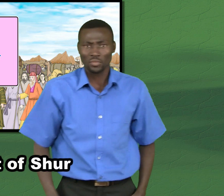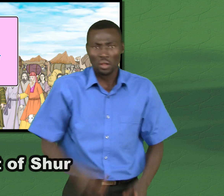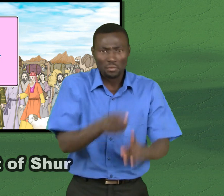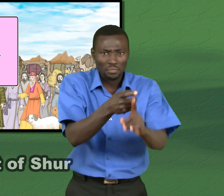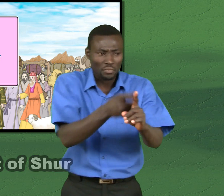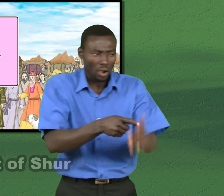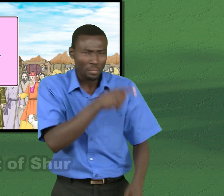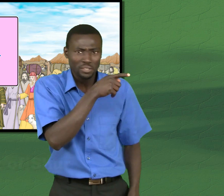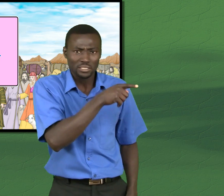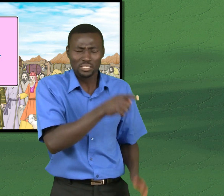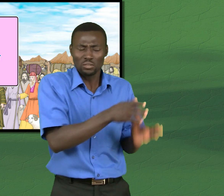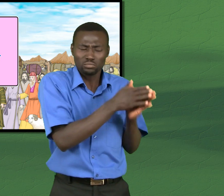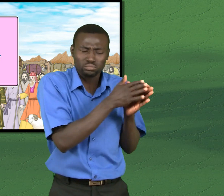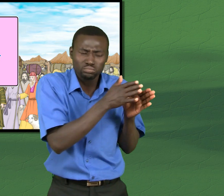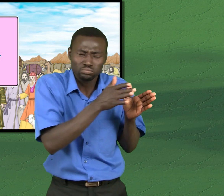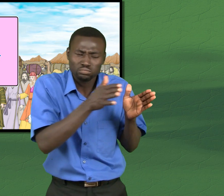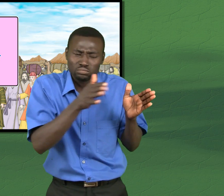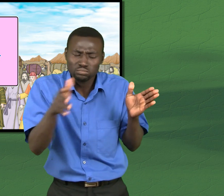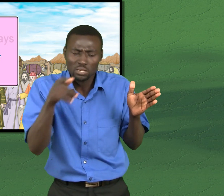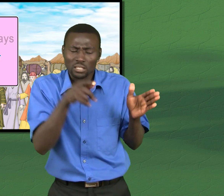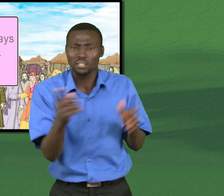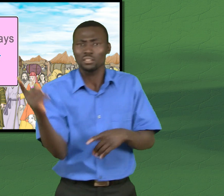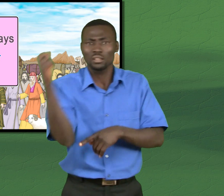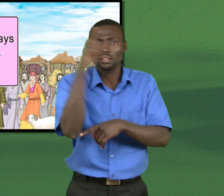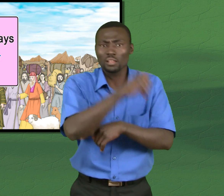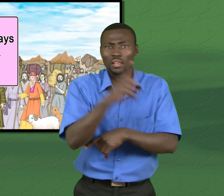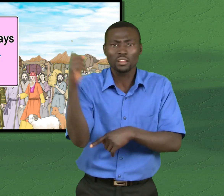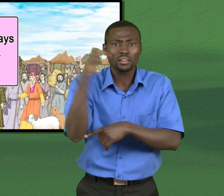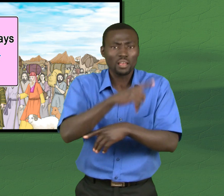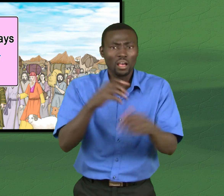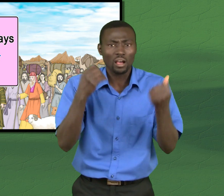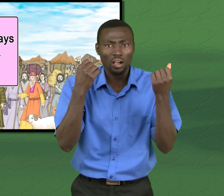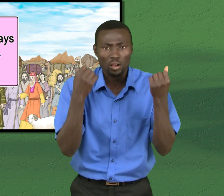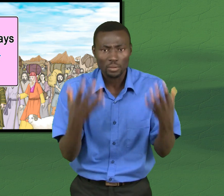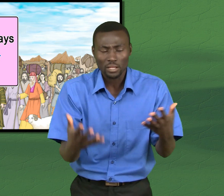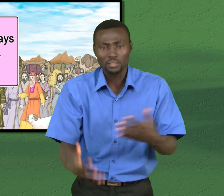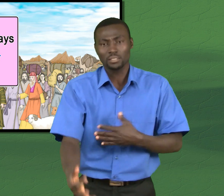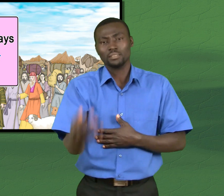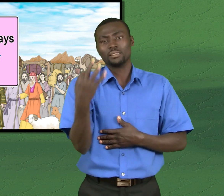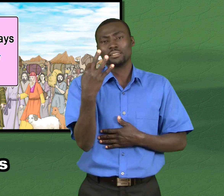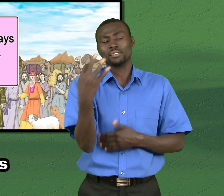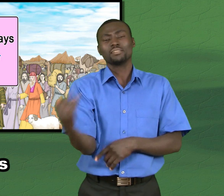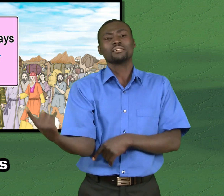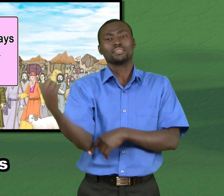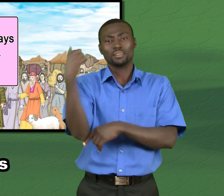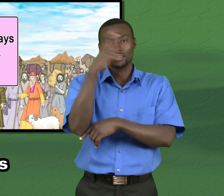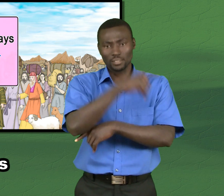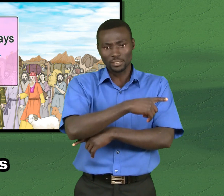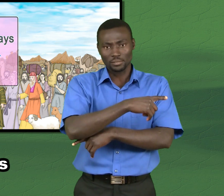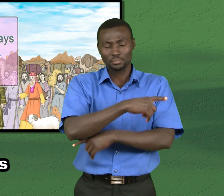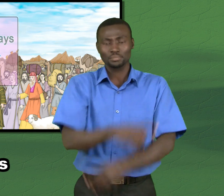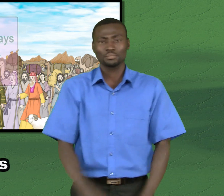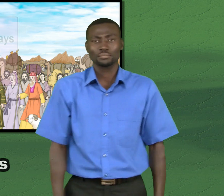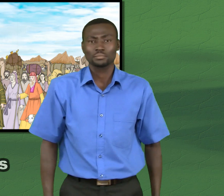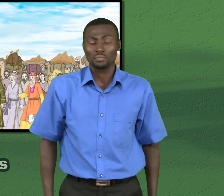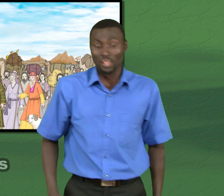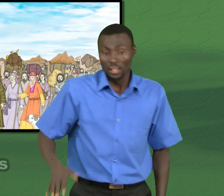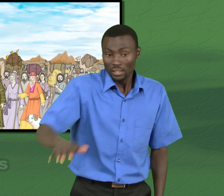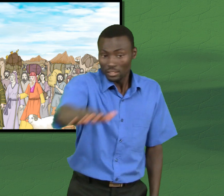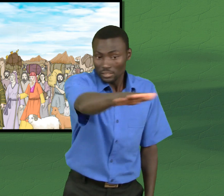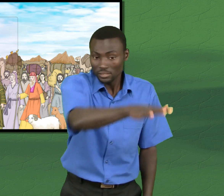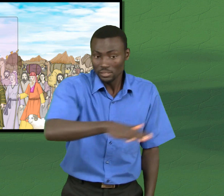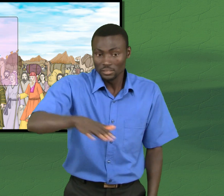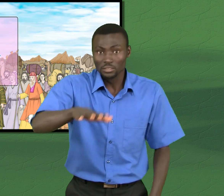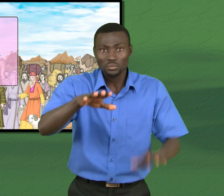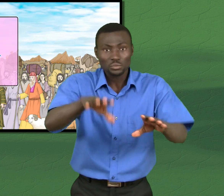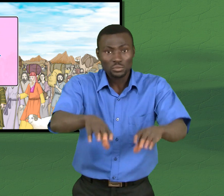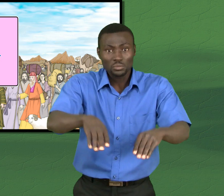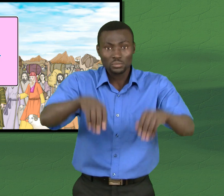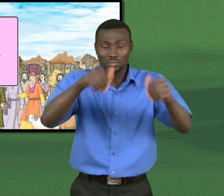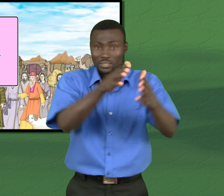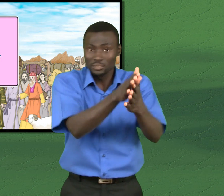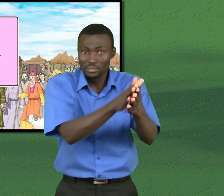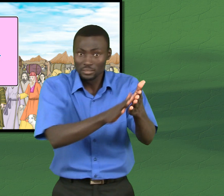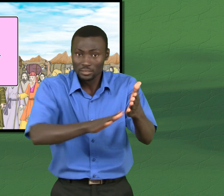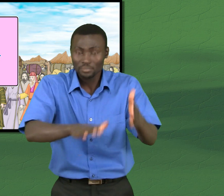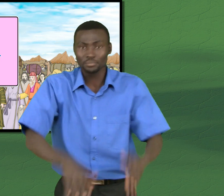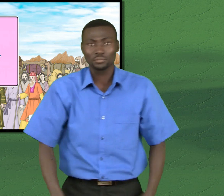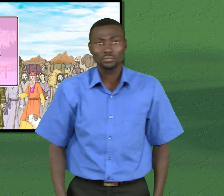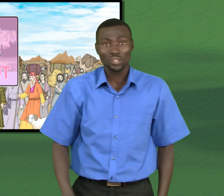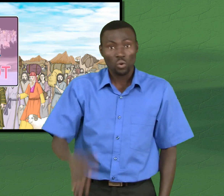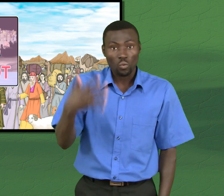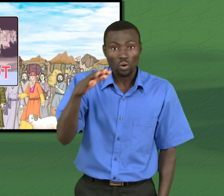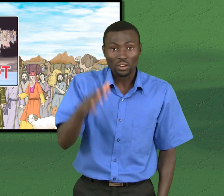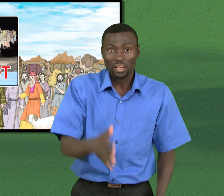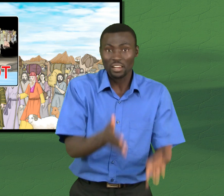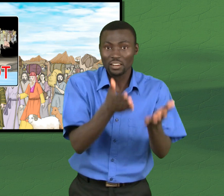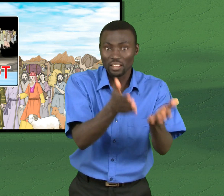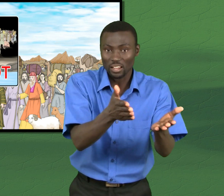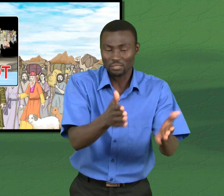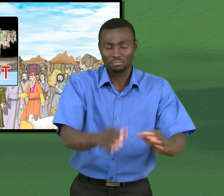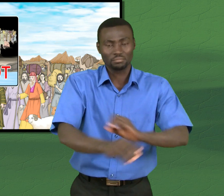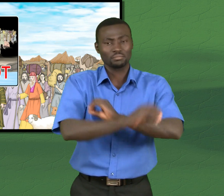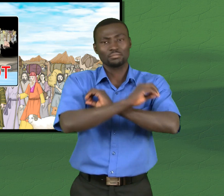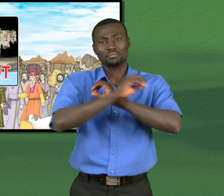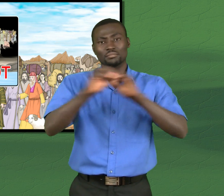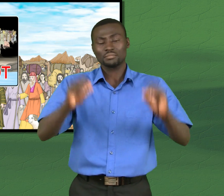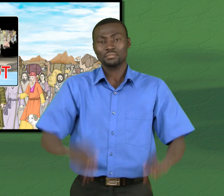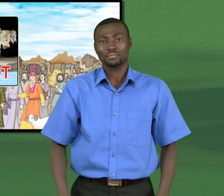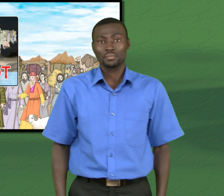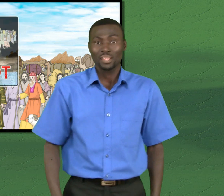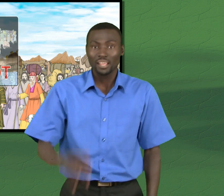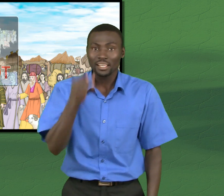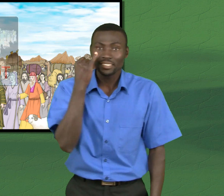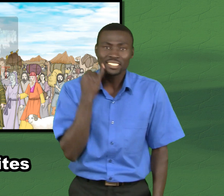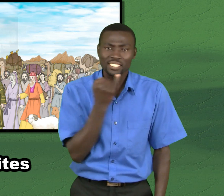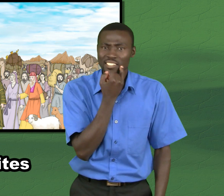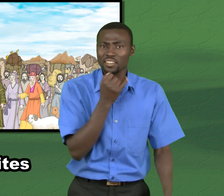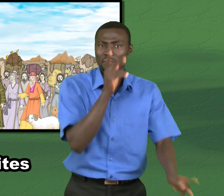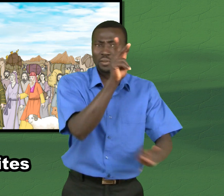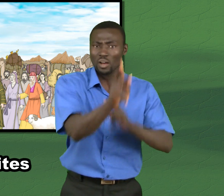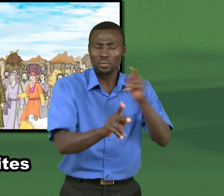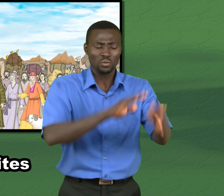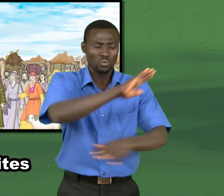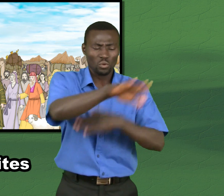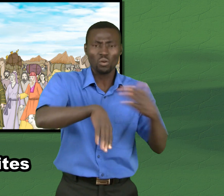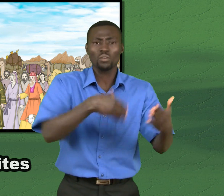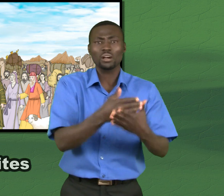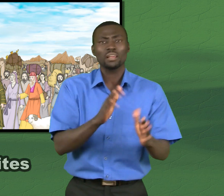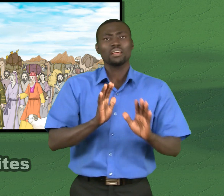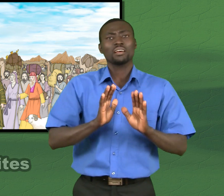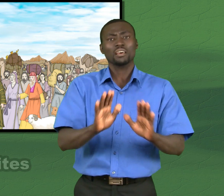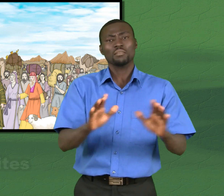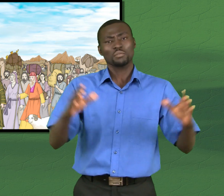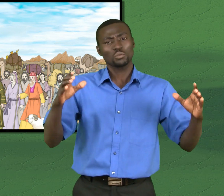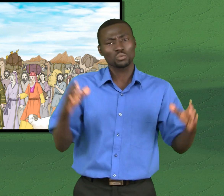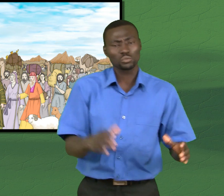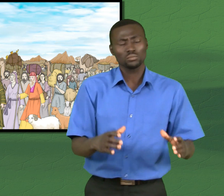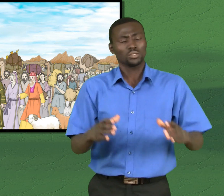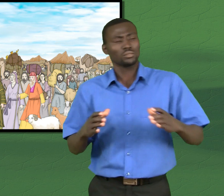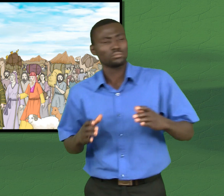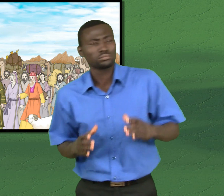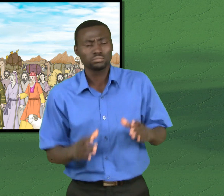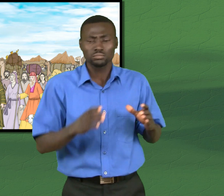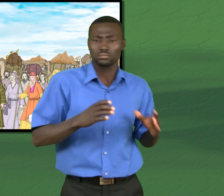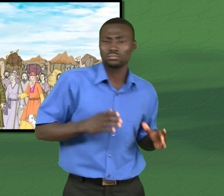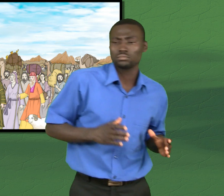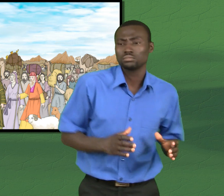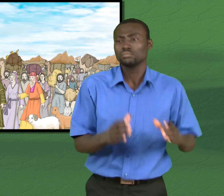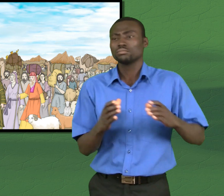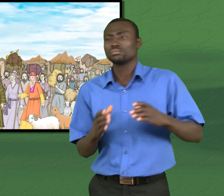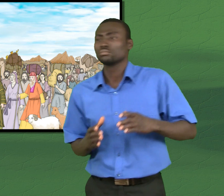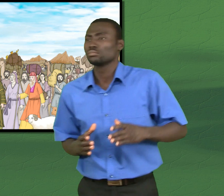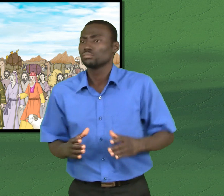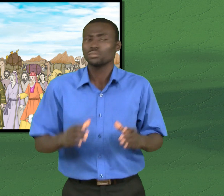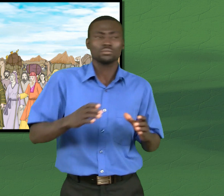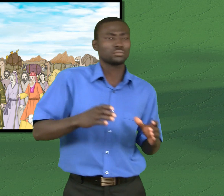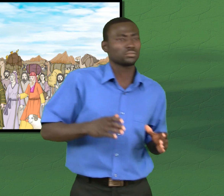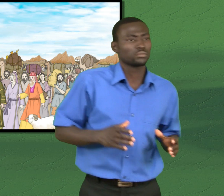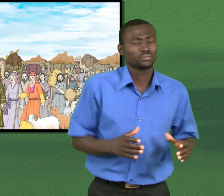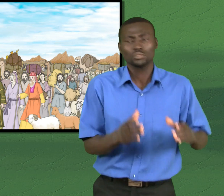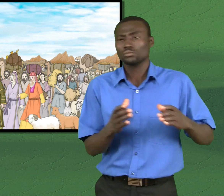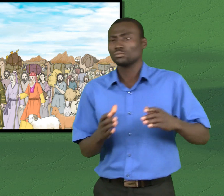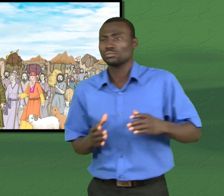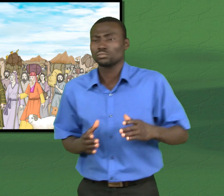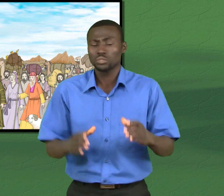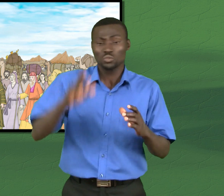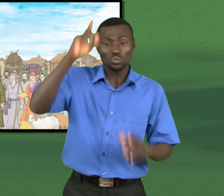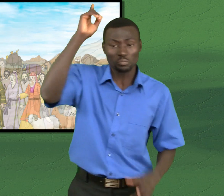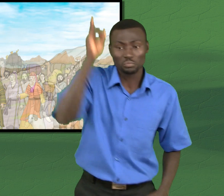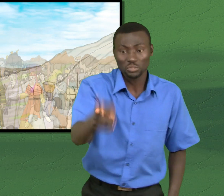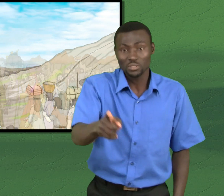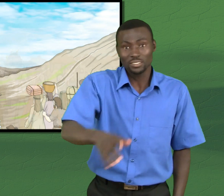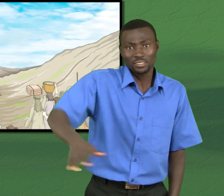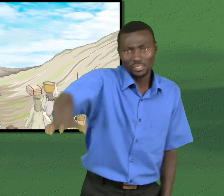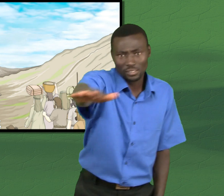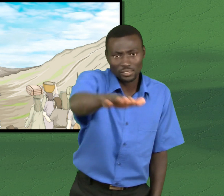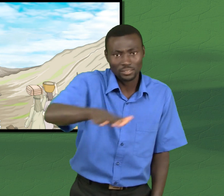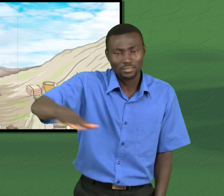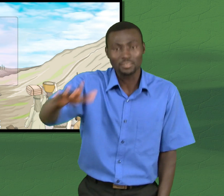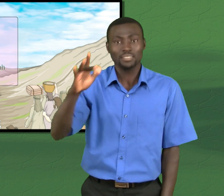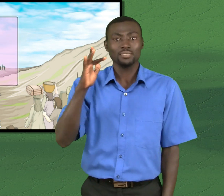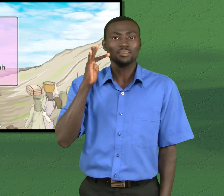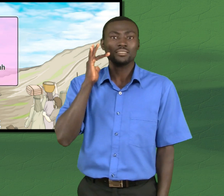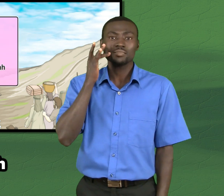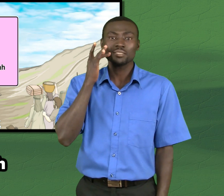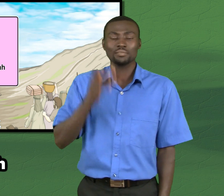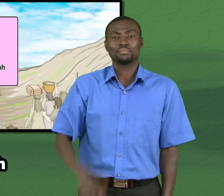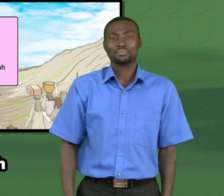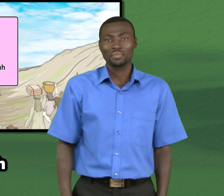For three days they walked in the desert without finding water.